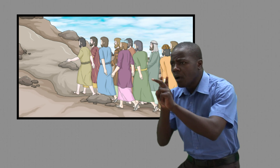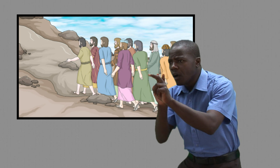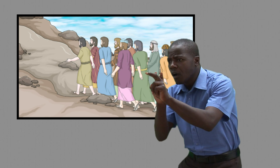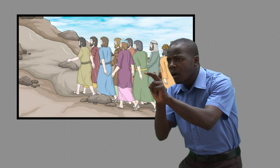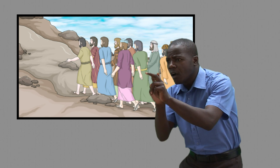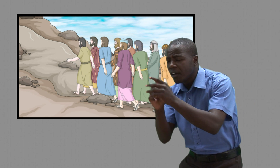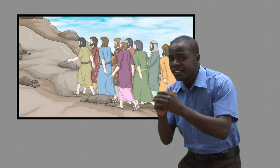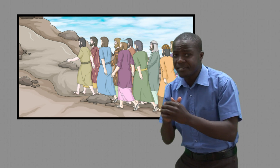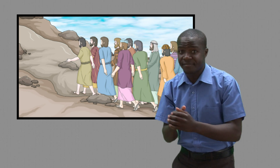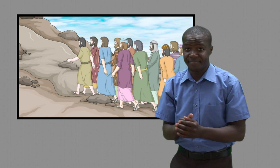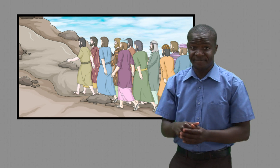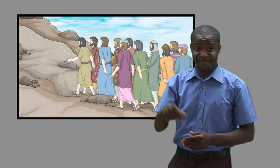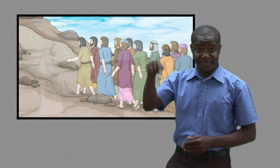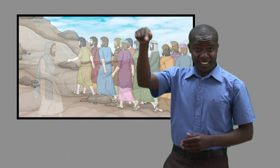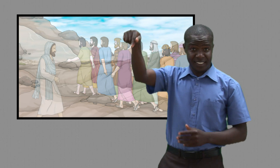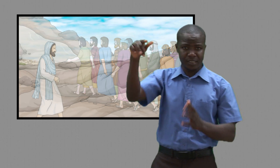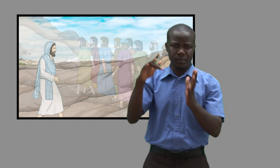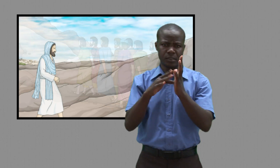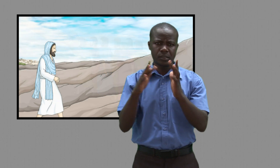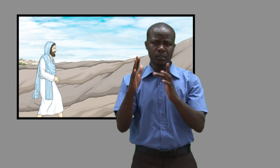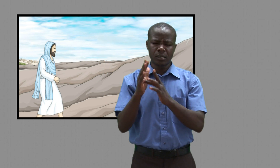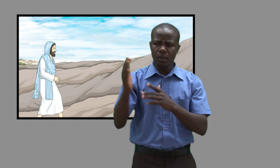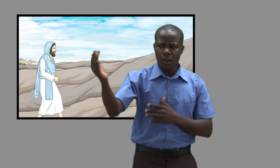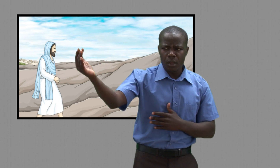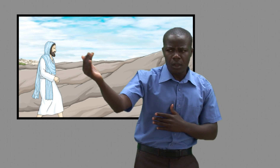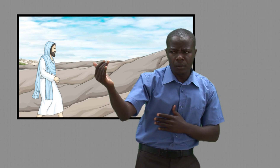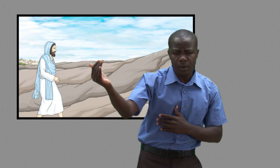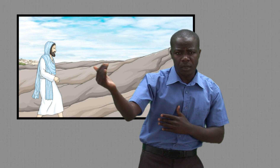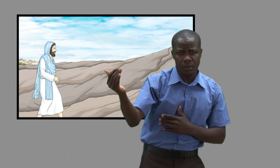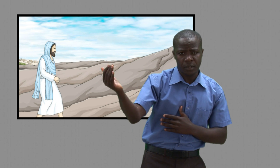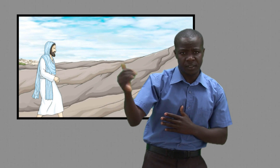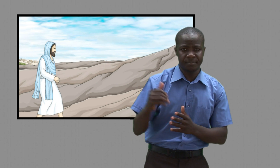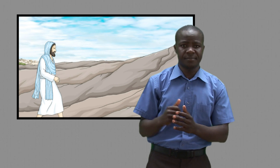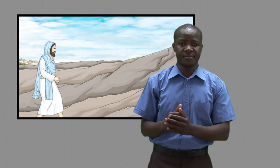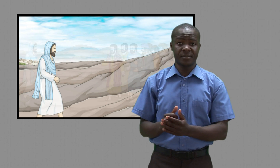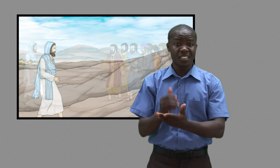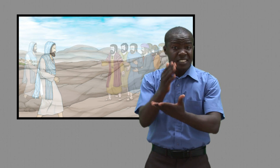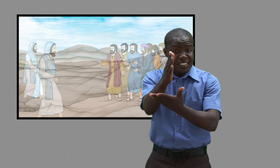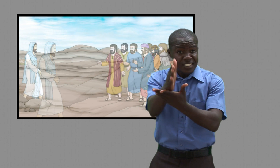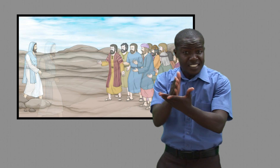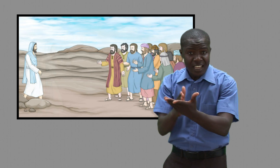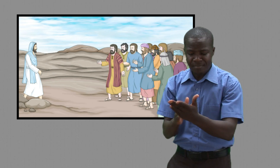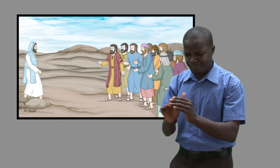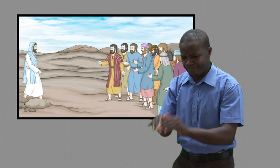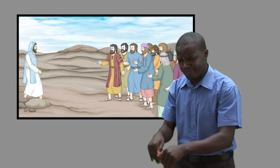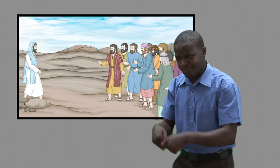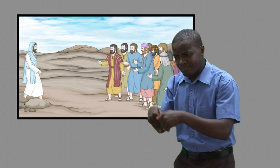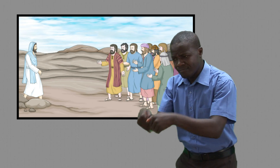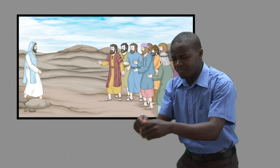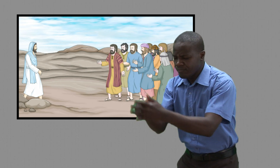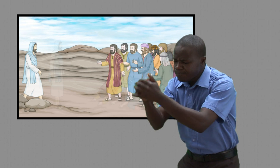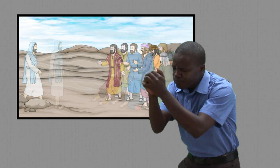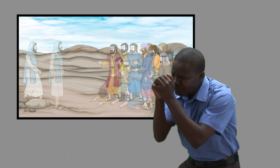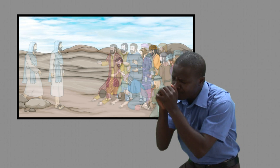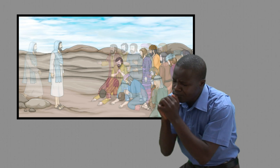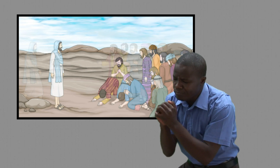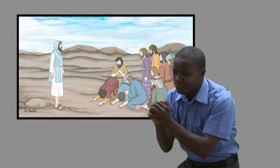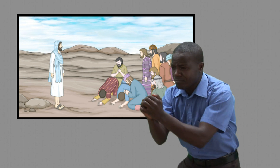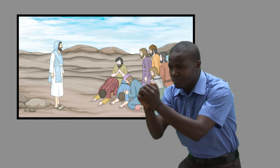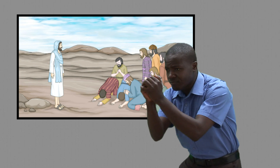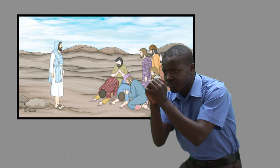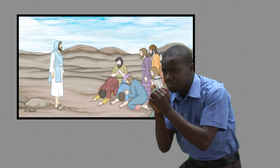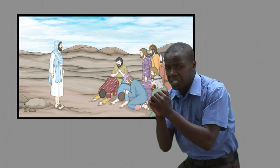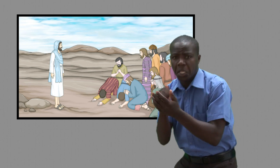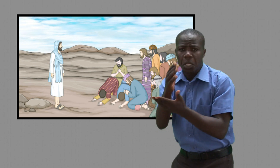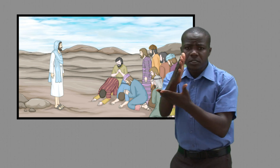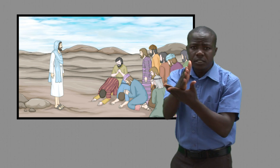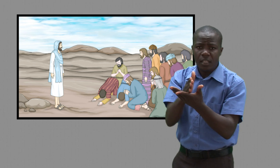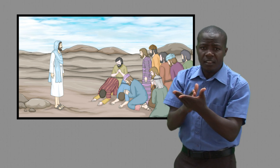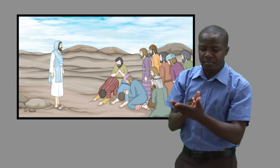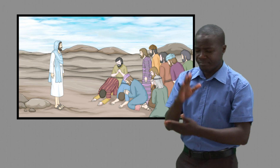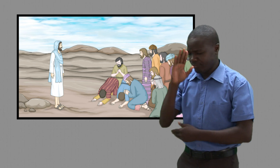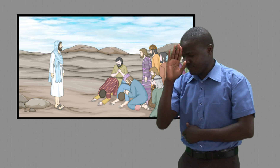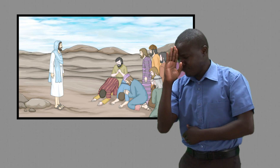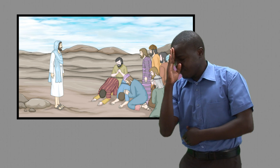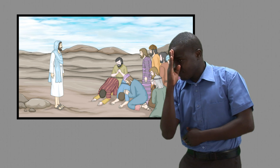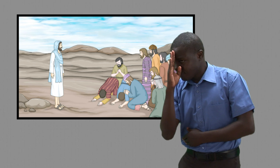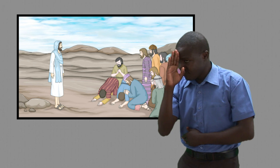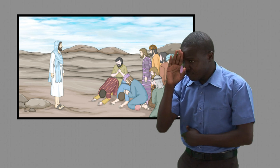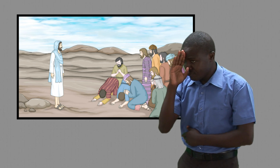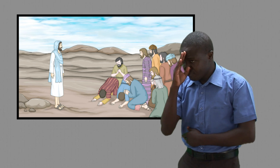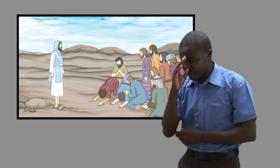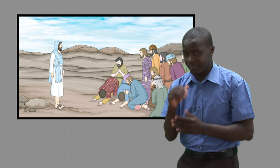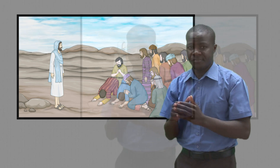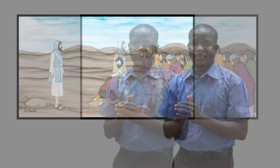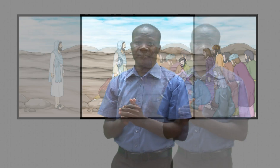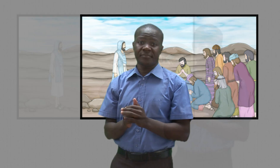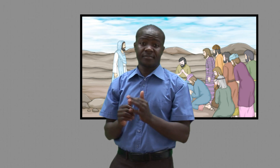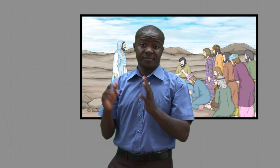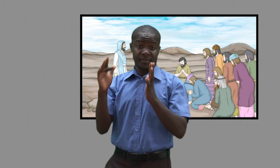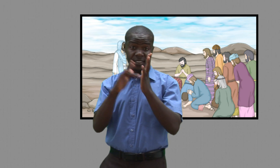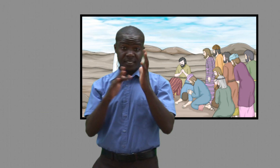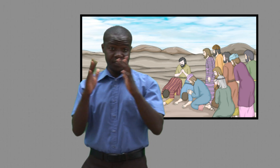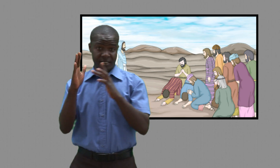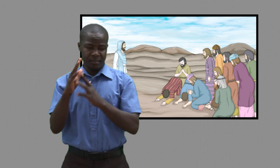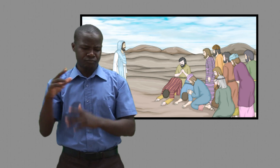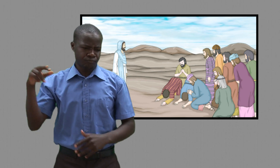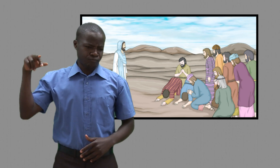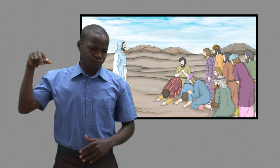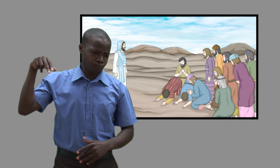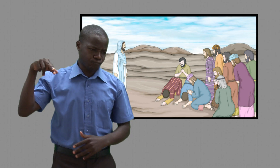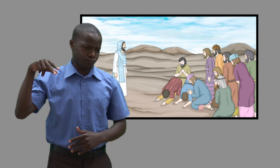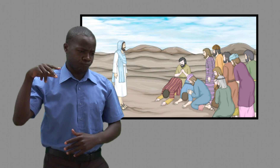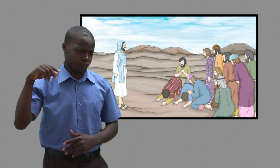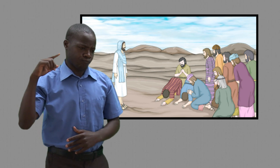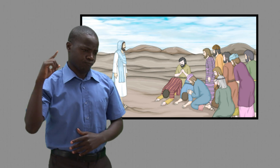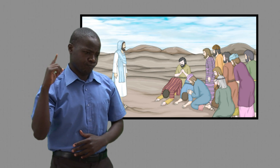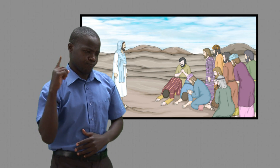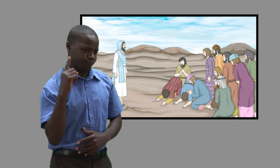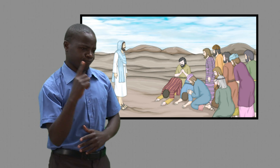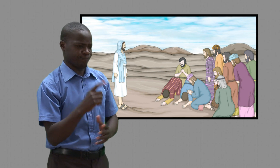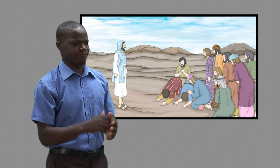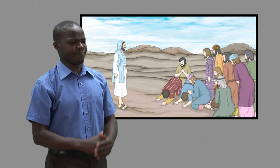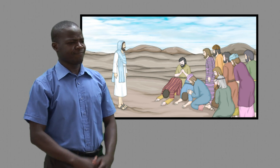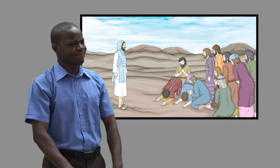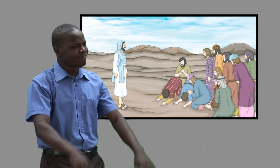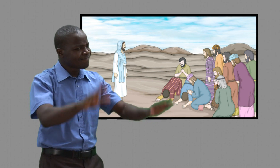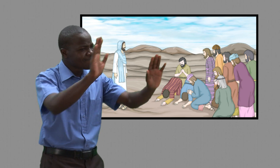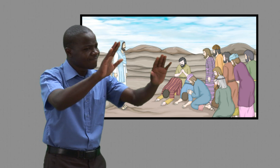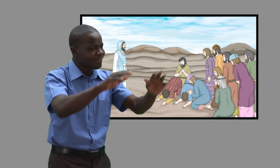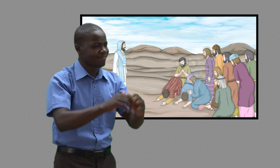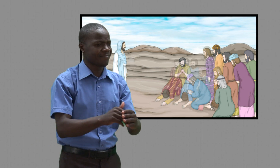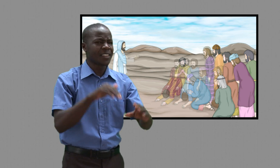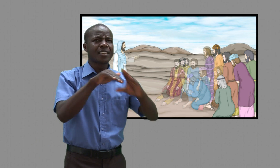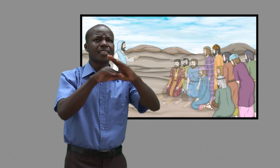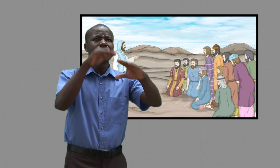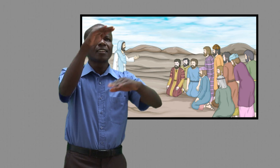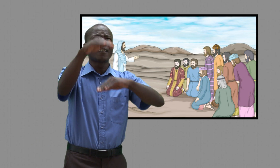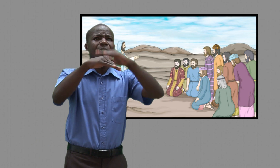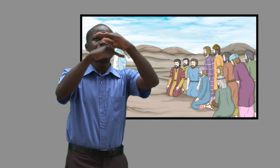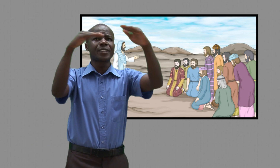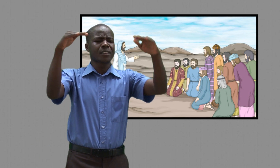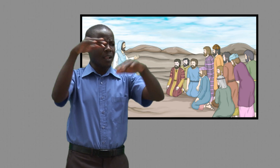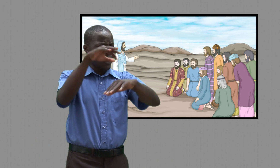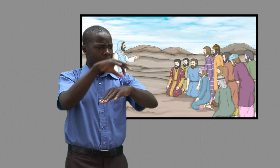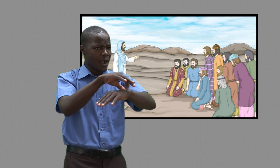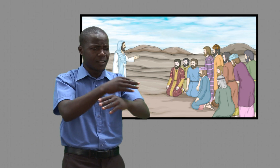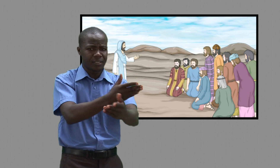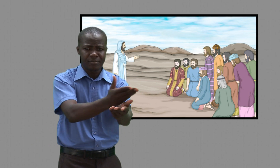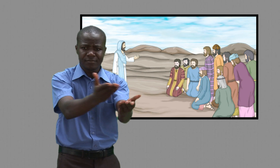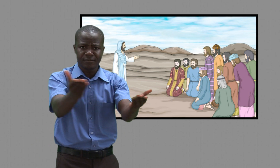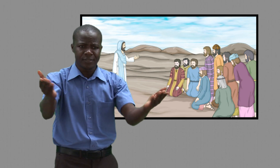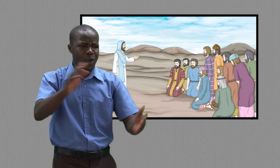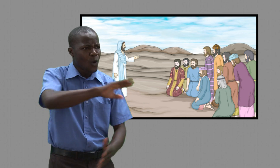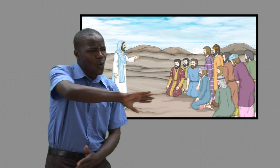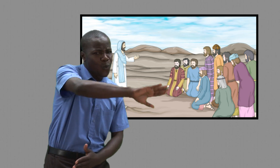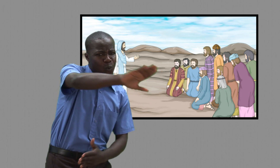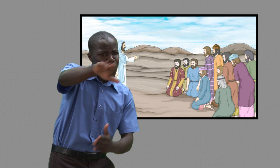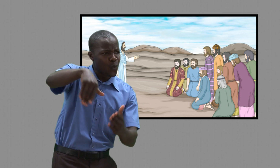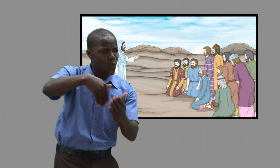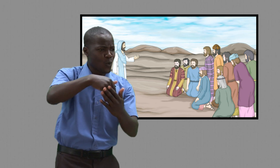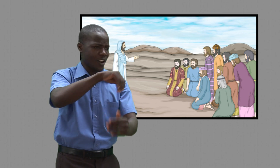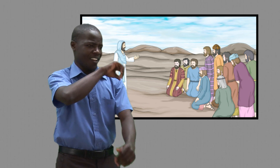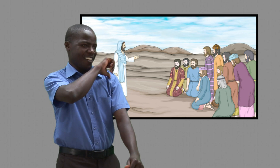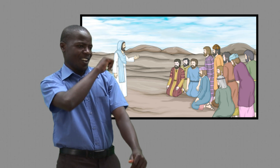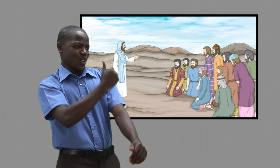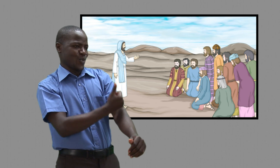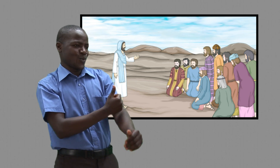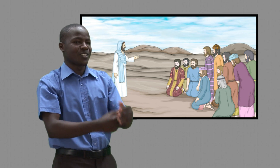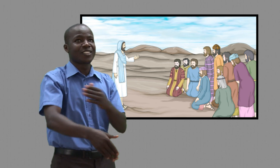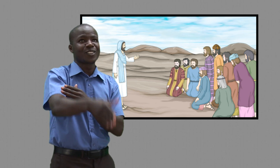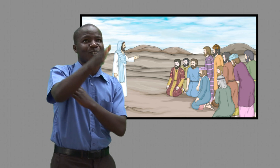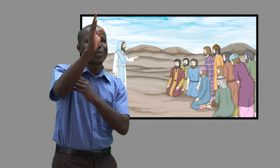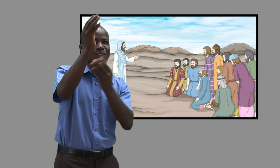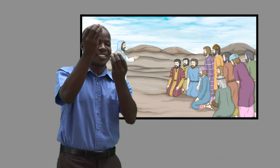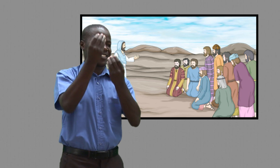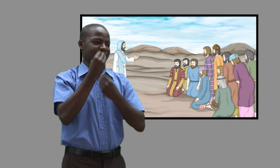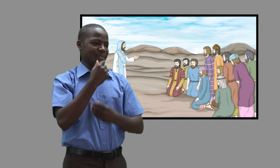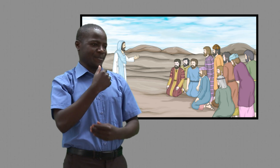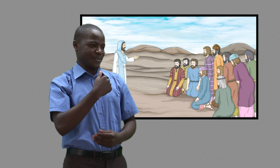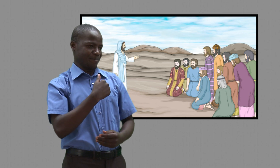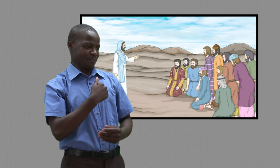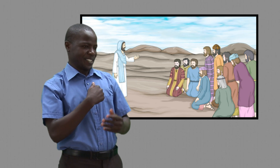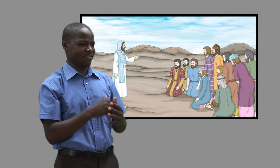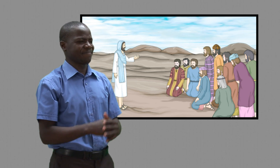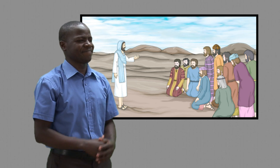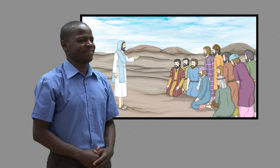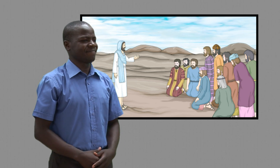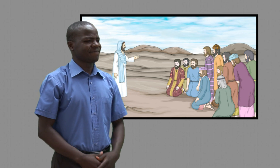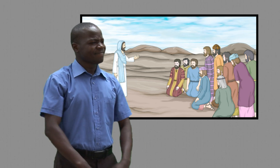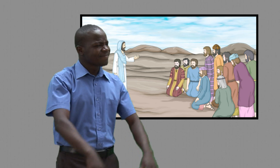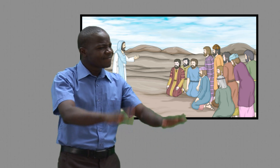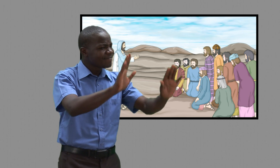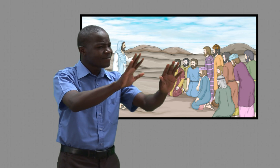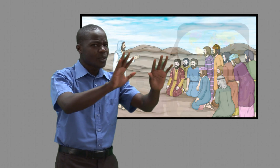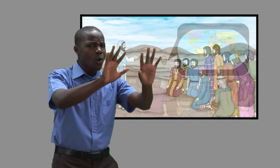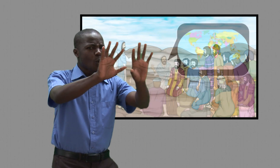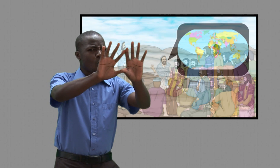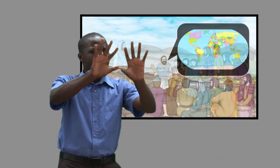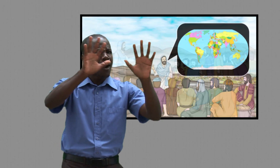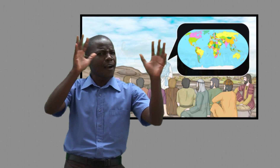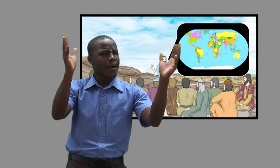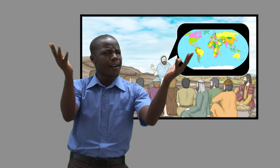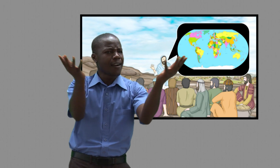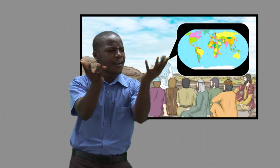When they saw Him, they worshiped Him, but some doubted. Then Jesus came to them and said, “All authority in heaven and on earth has been given to Me.